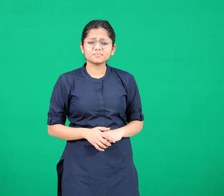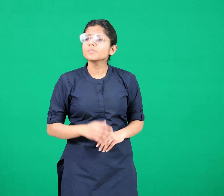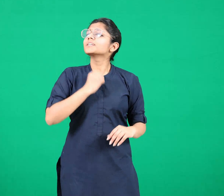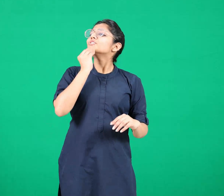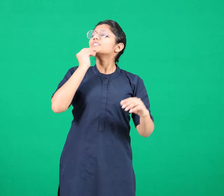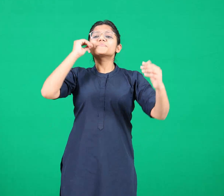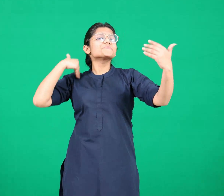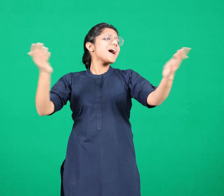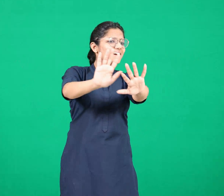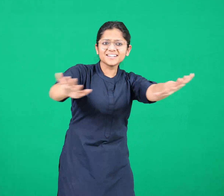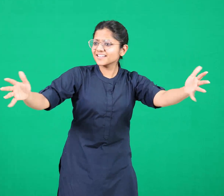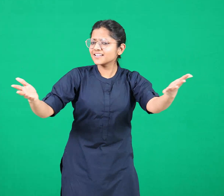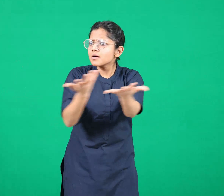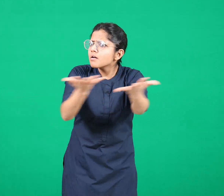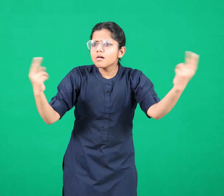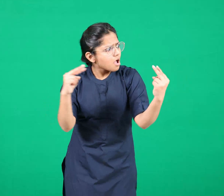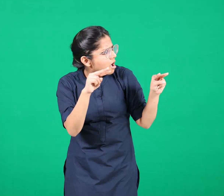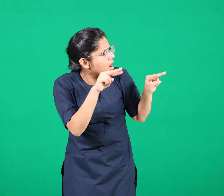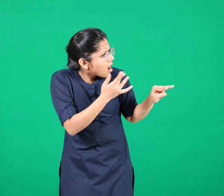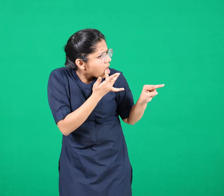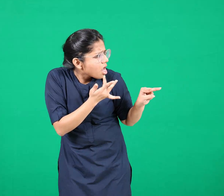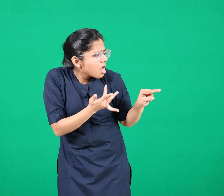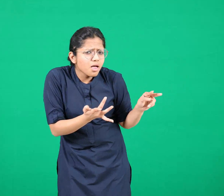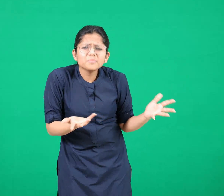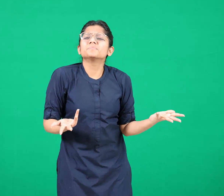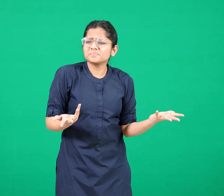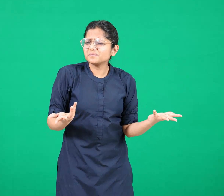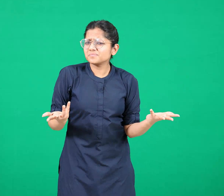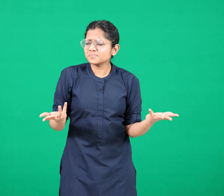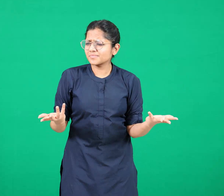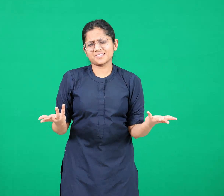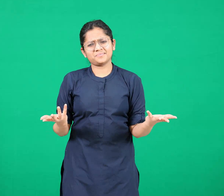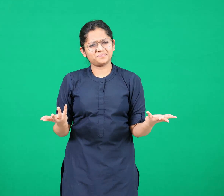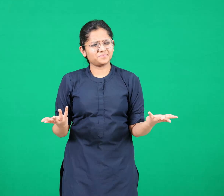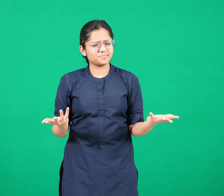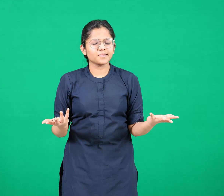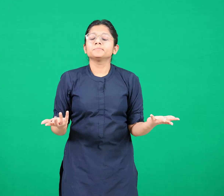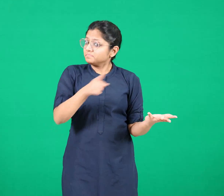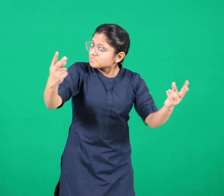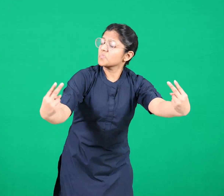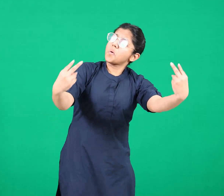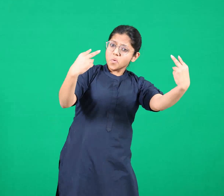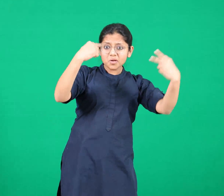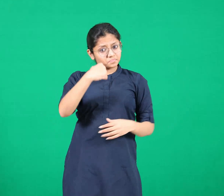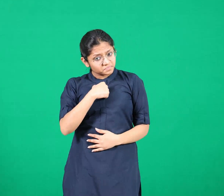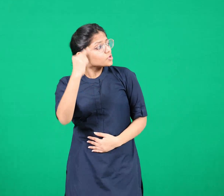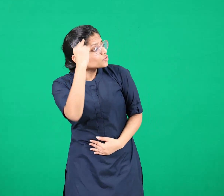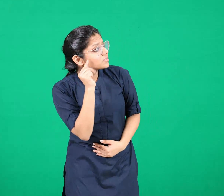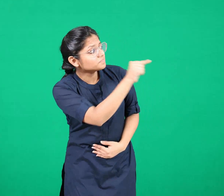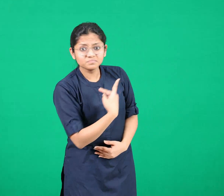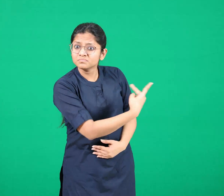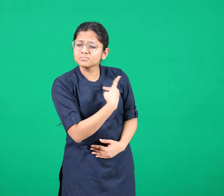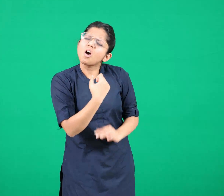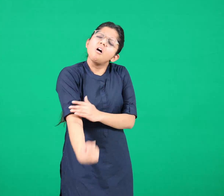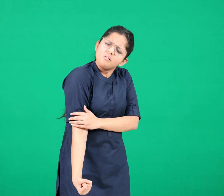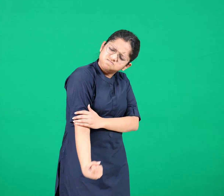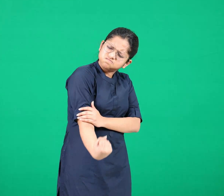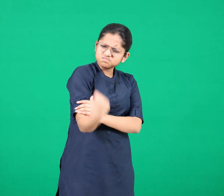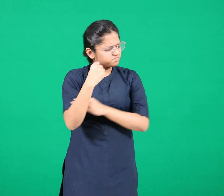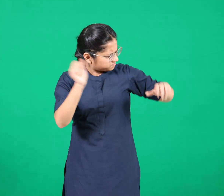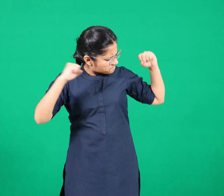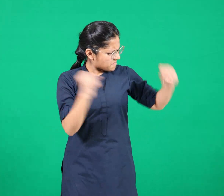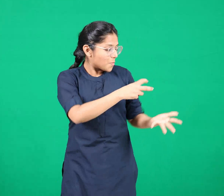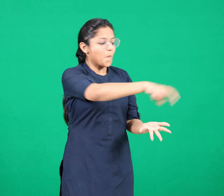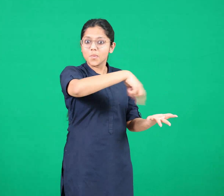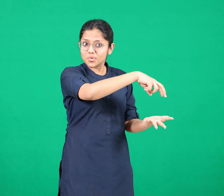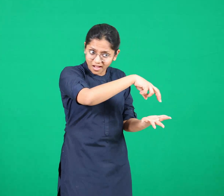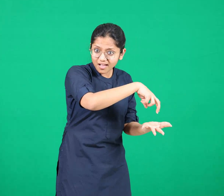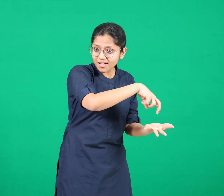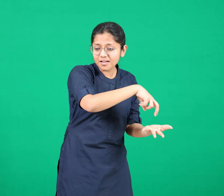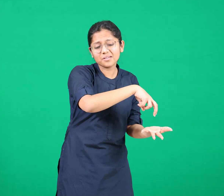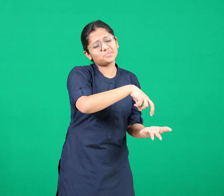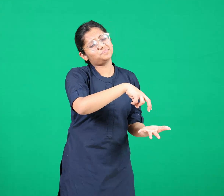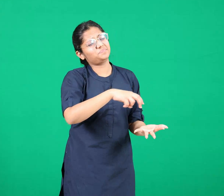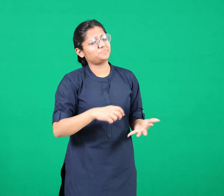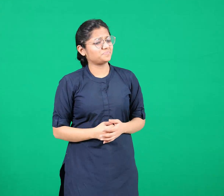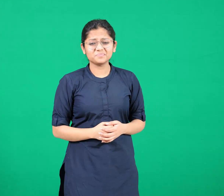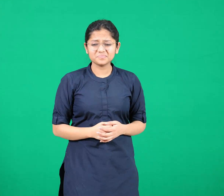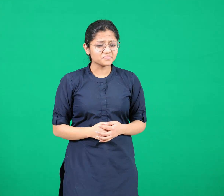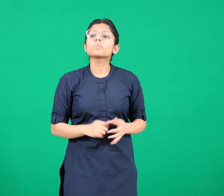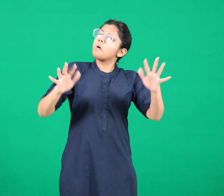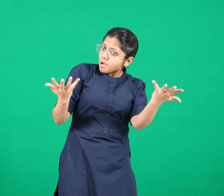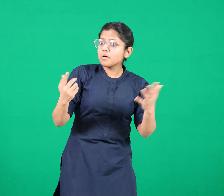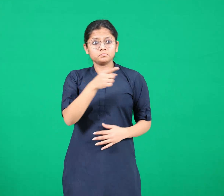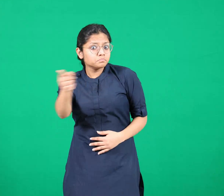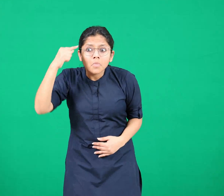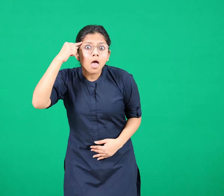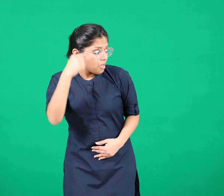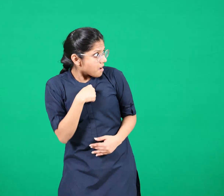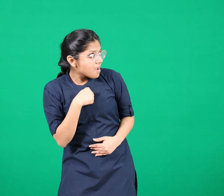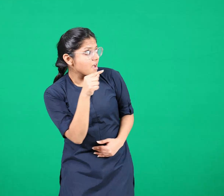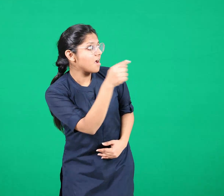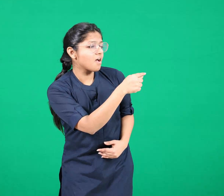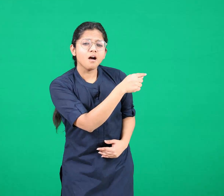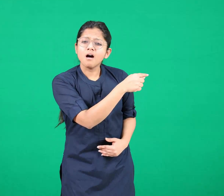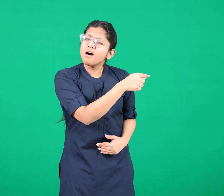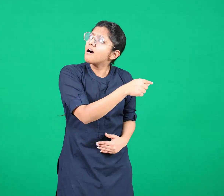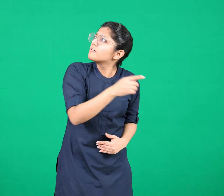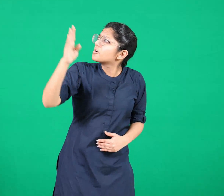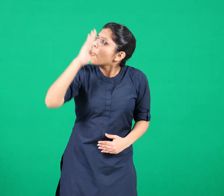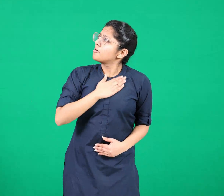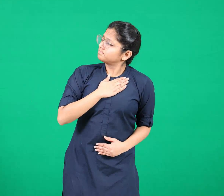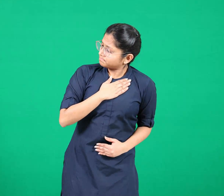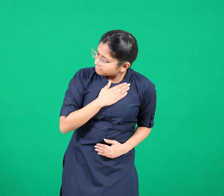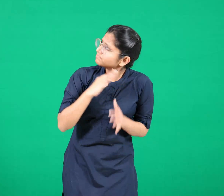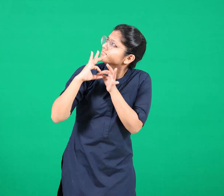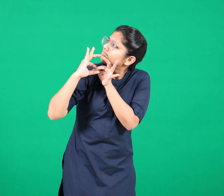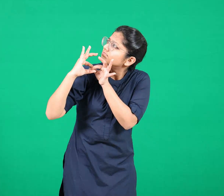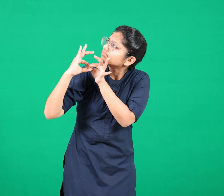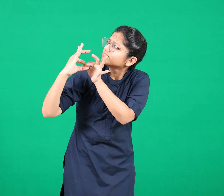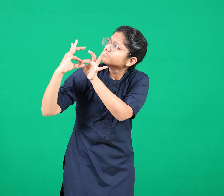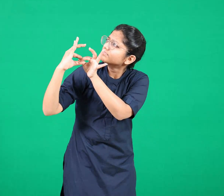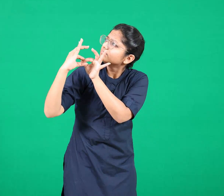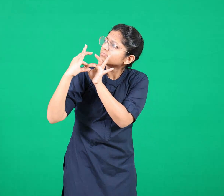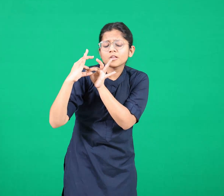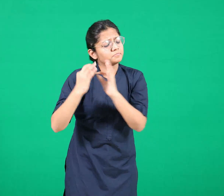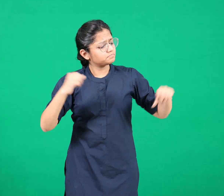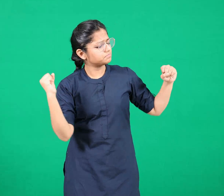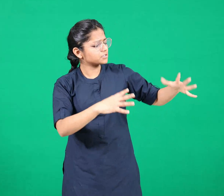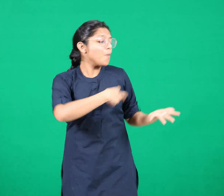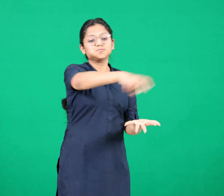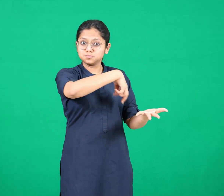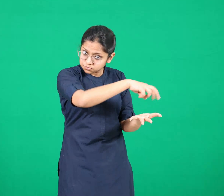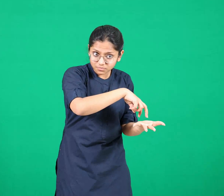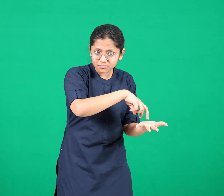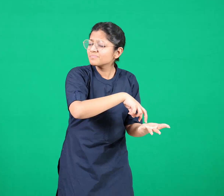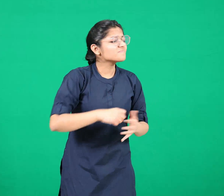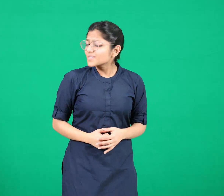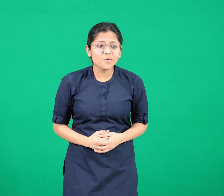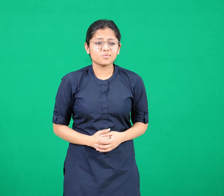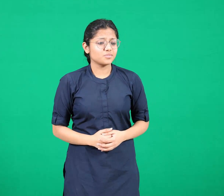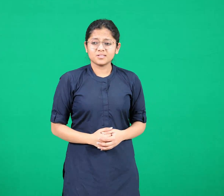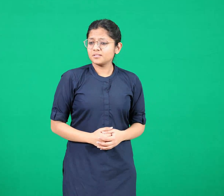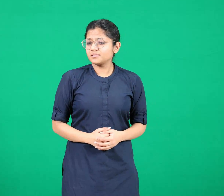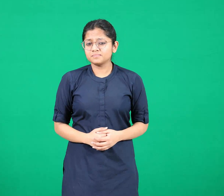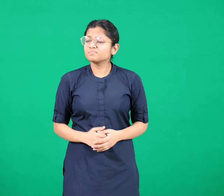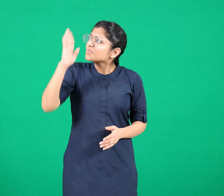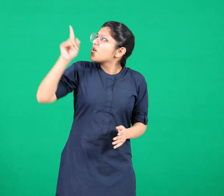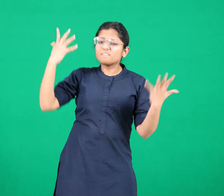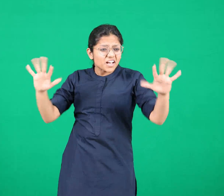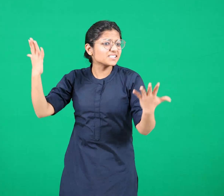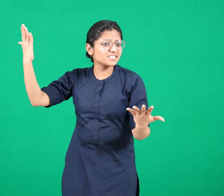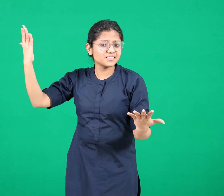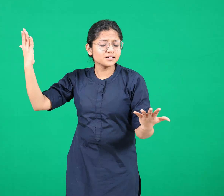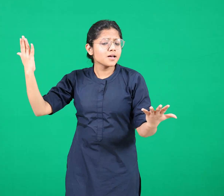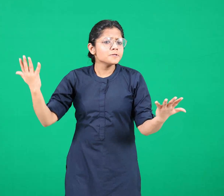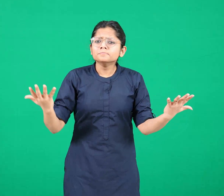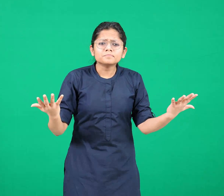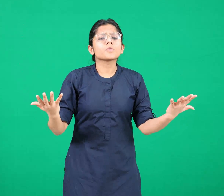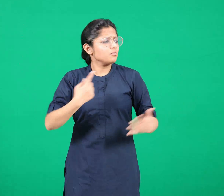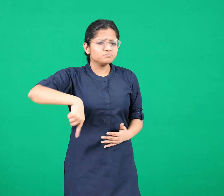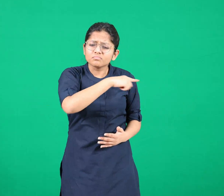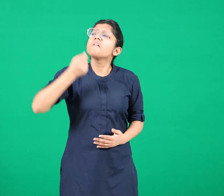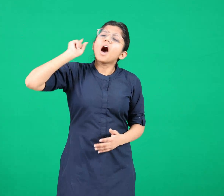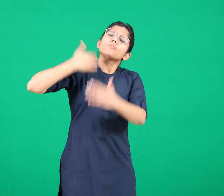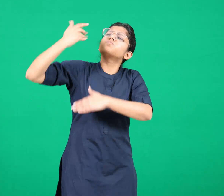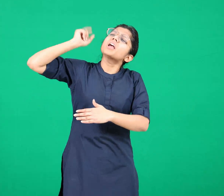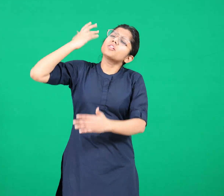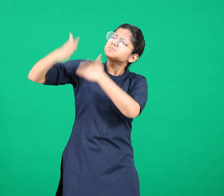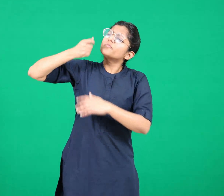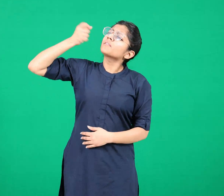Why do you stare at us as if by our own power or godliness we had made this man walk?